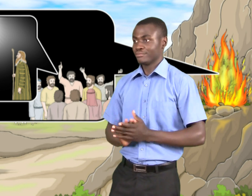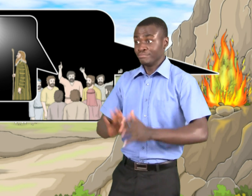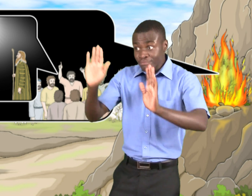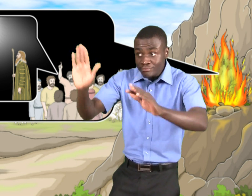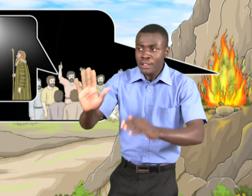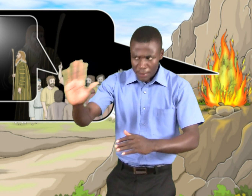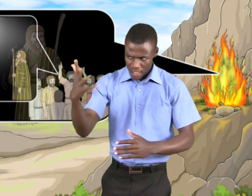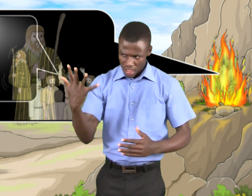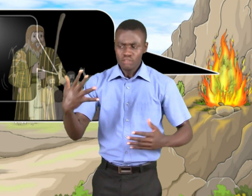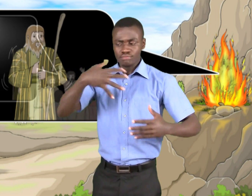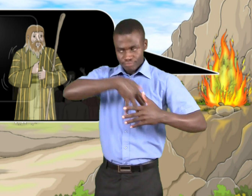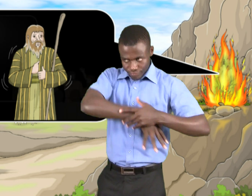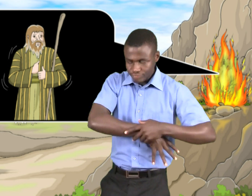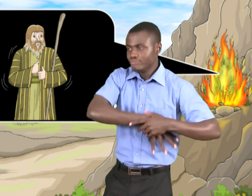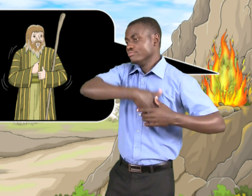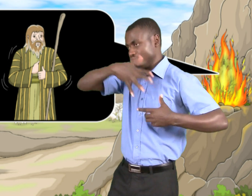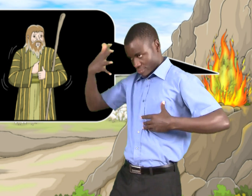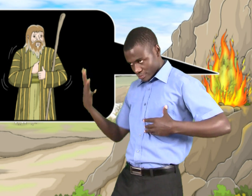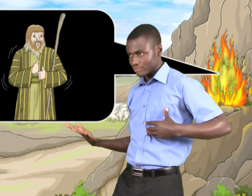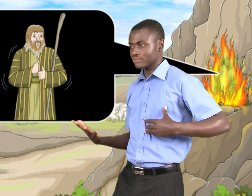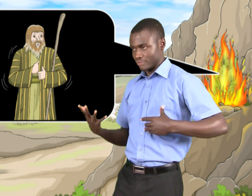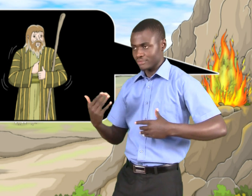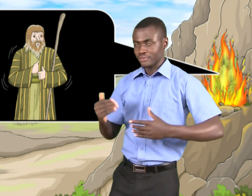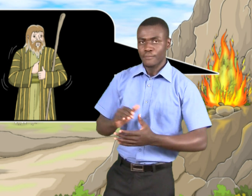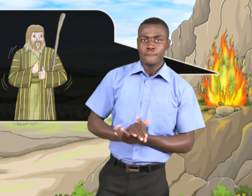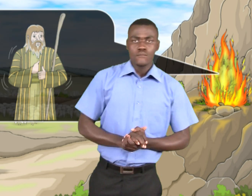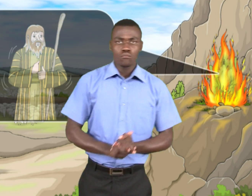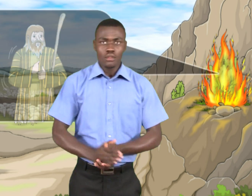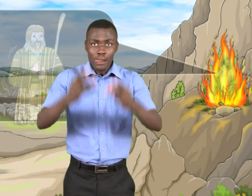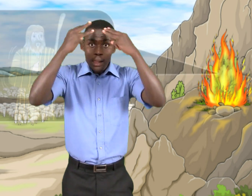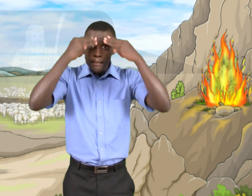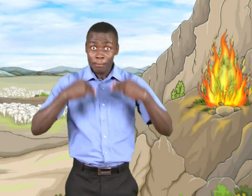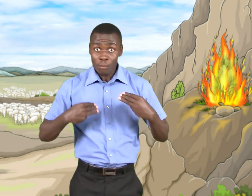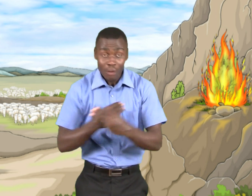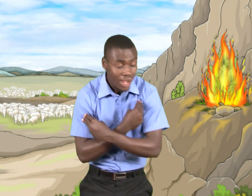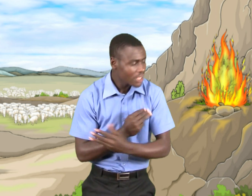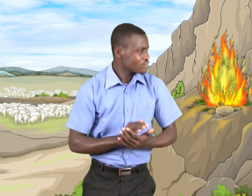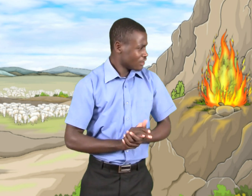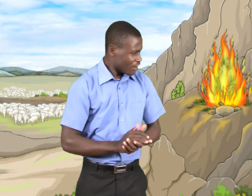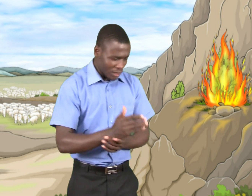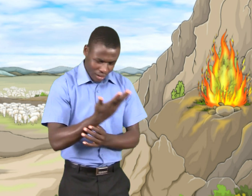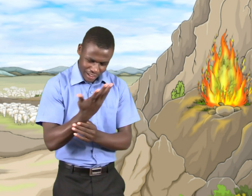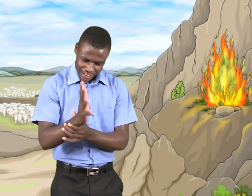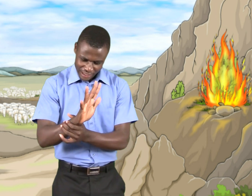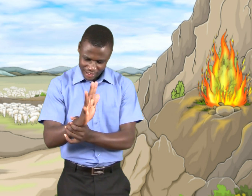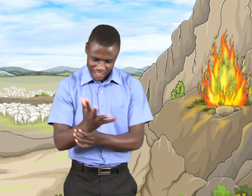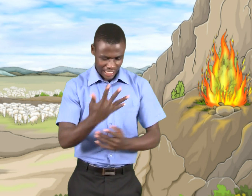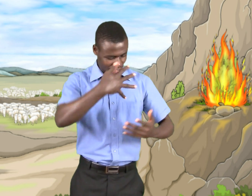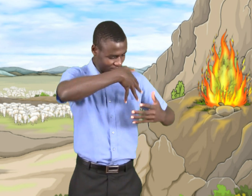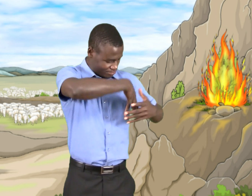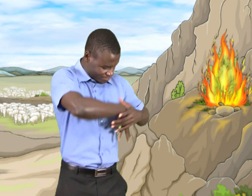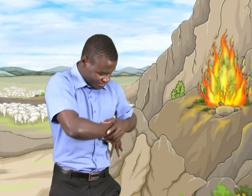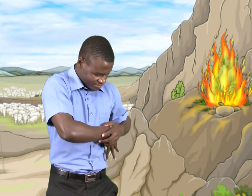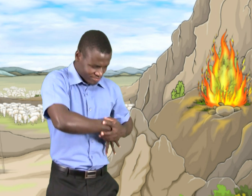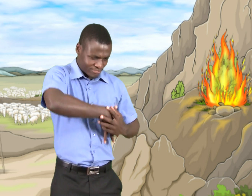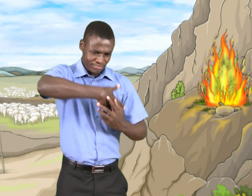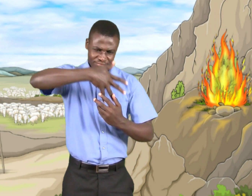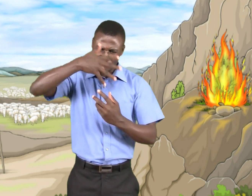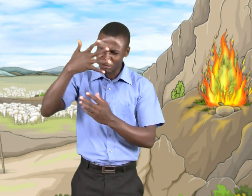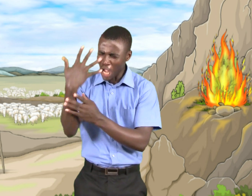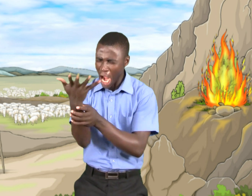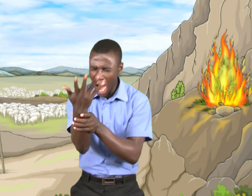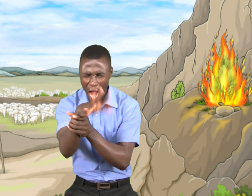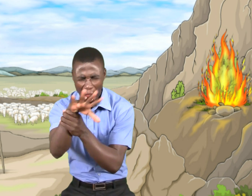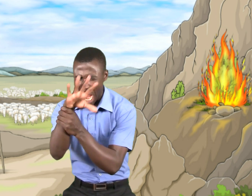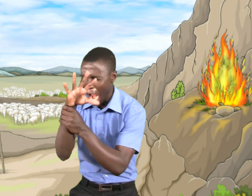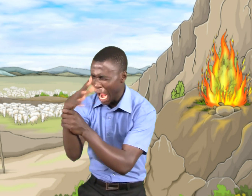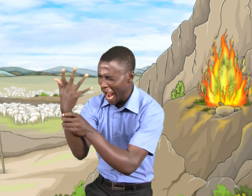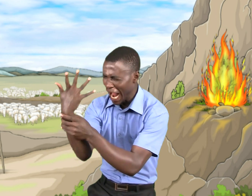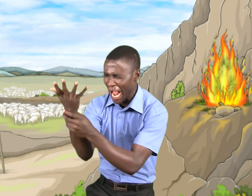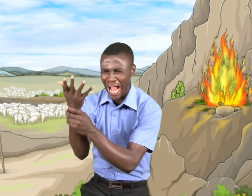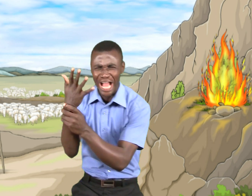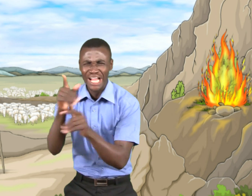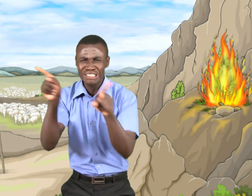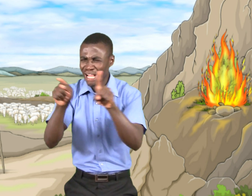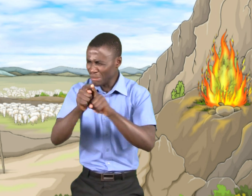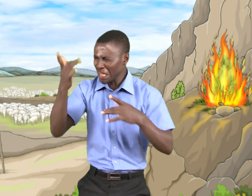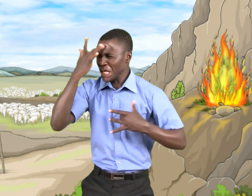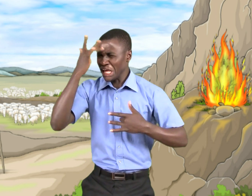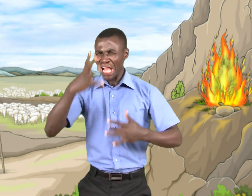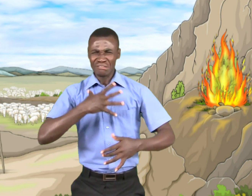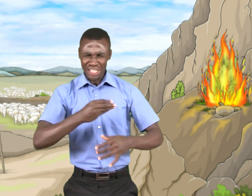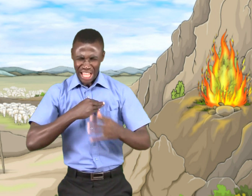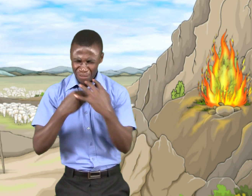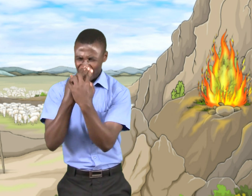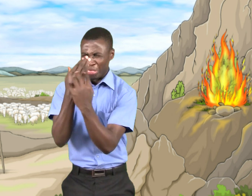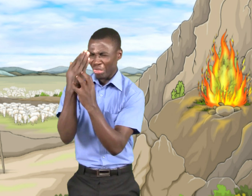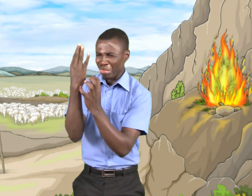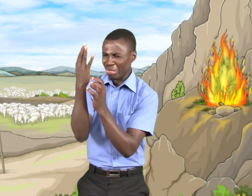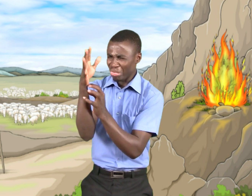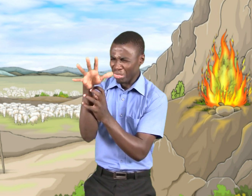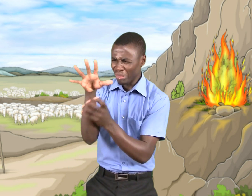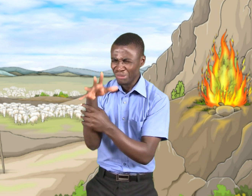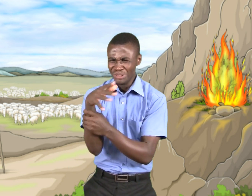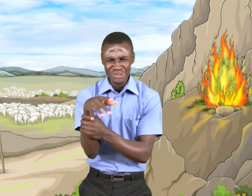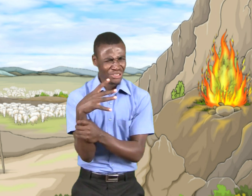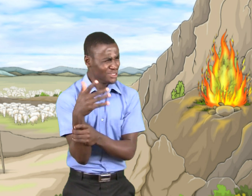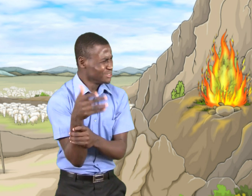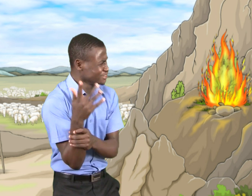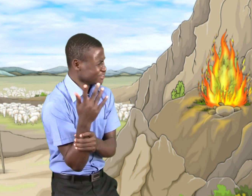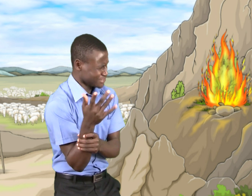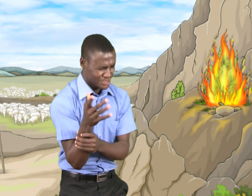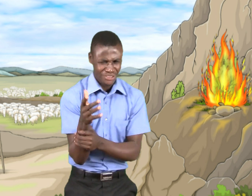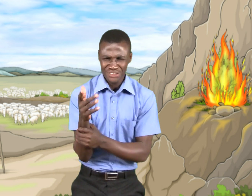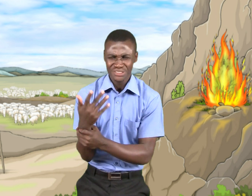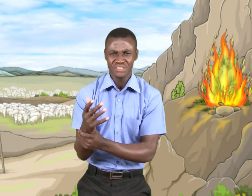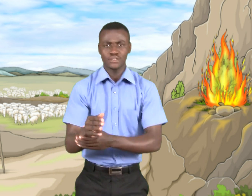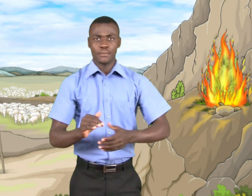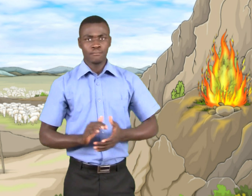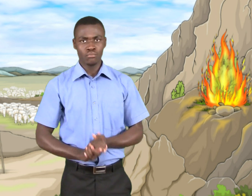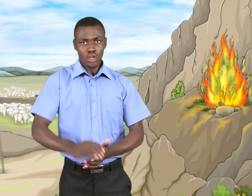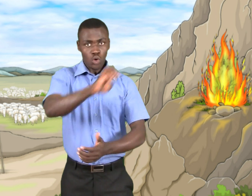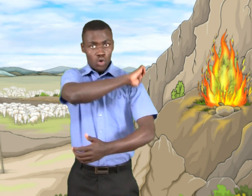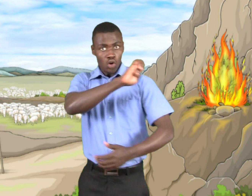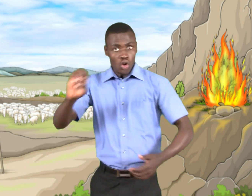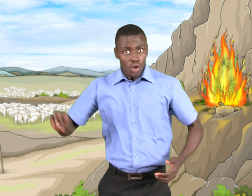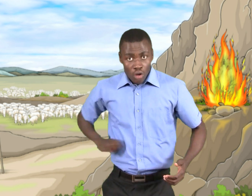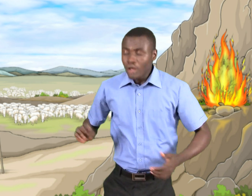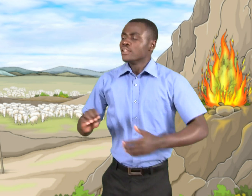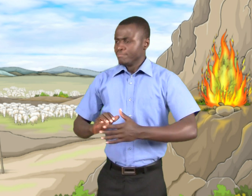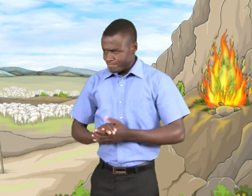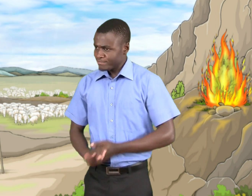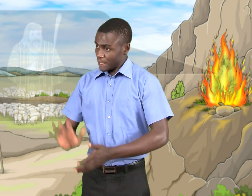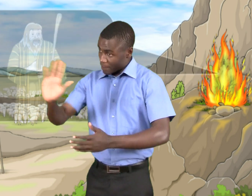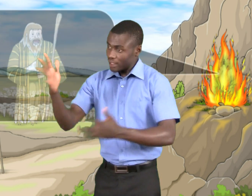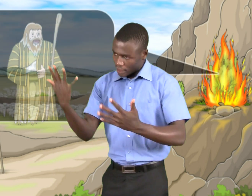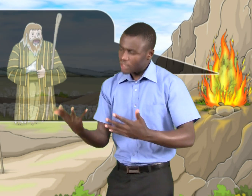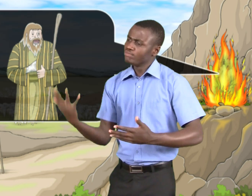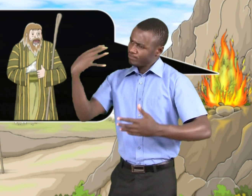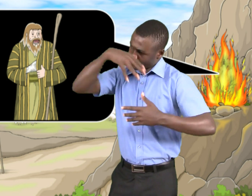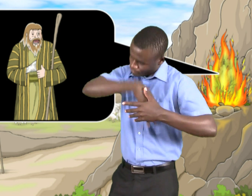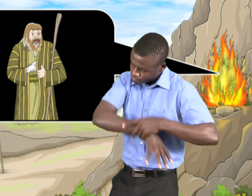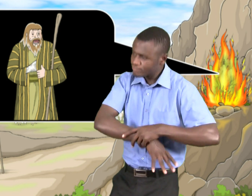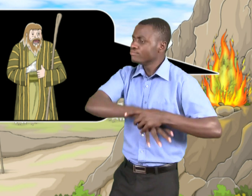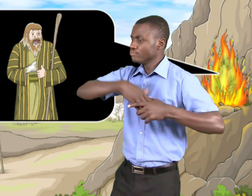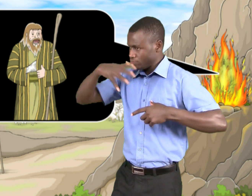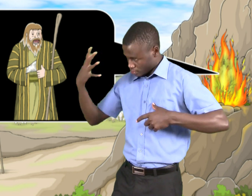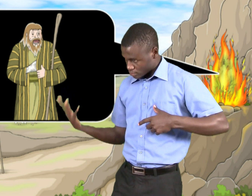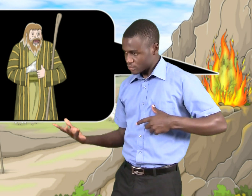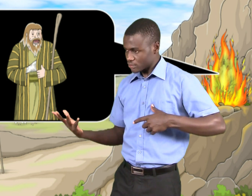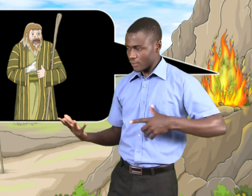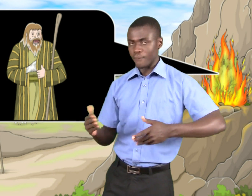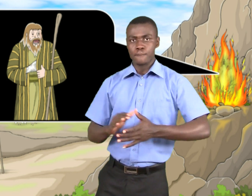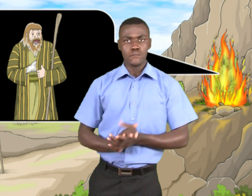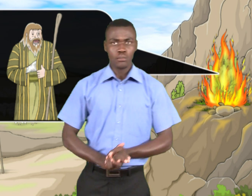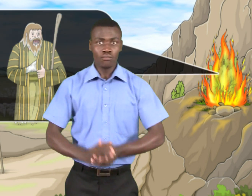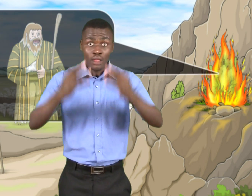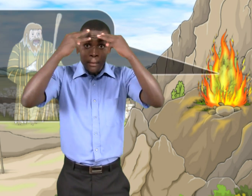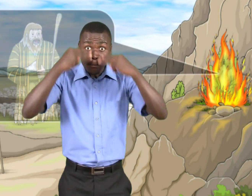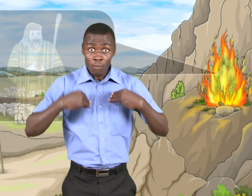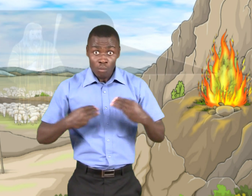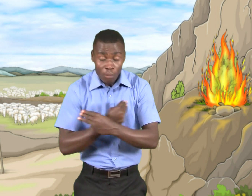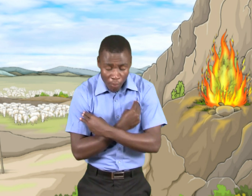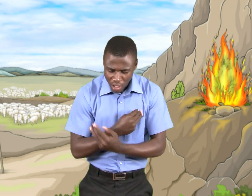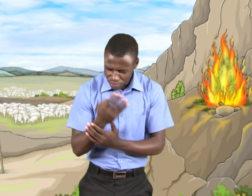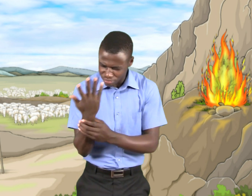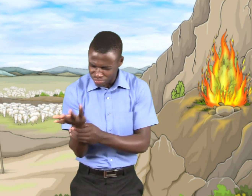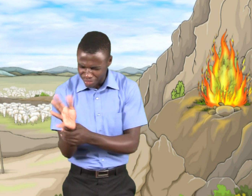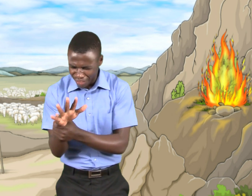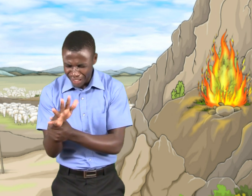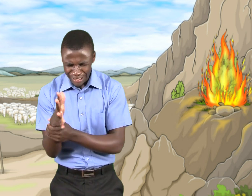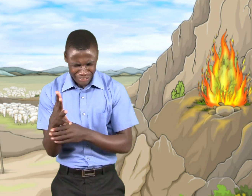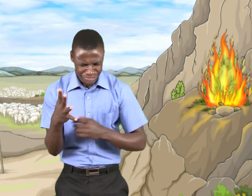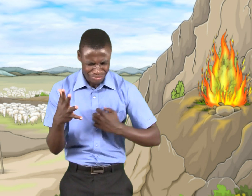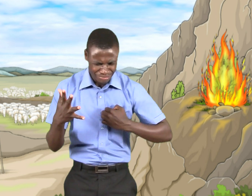Furthermore, the LORD said to Moses, “Put your hand inside your cloak.” So he put his hand inside his cloak, and when he took it out, his hand was leprous, white as snow.